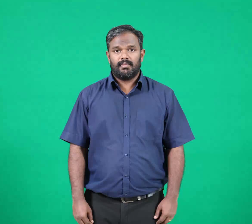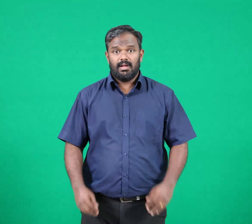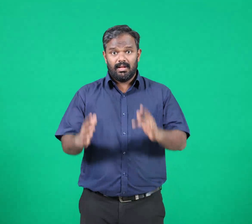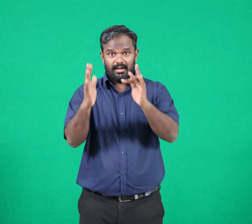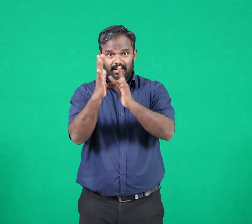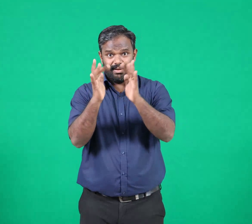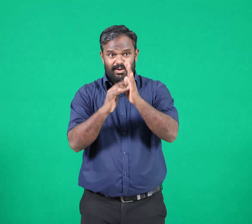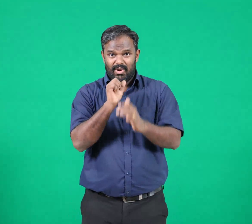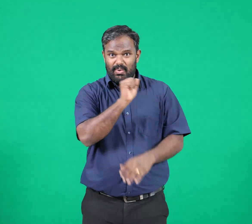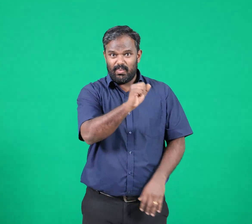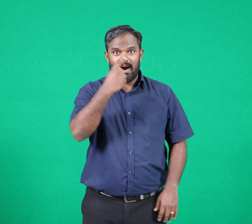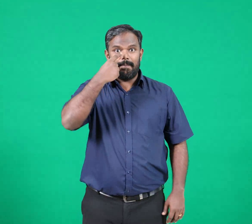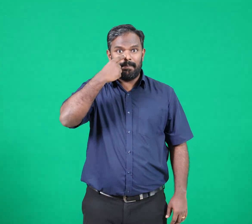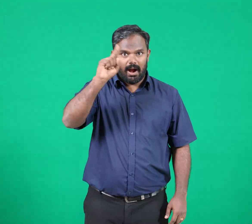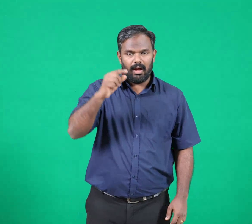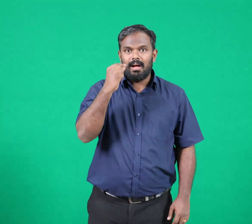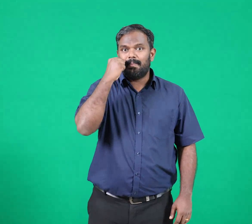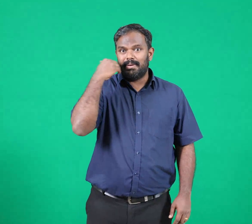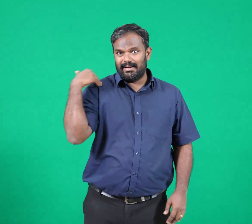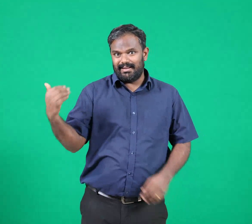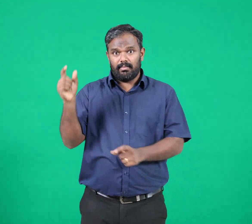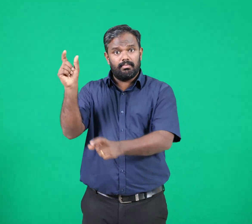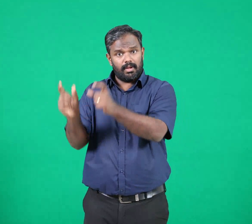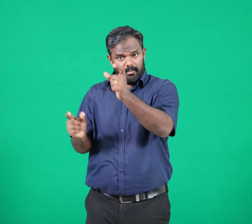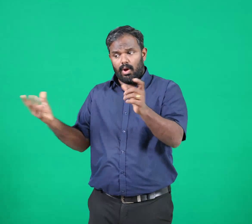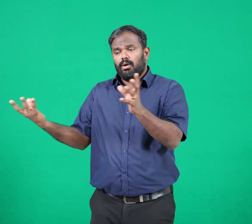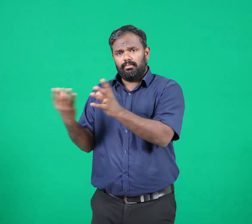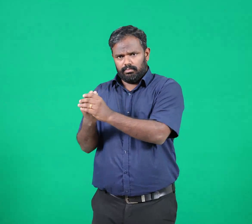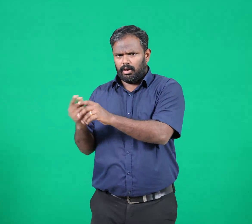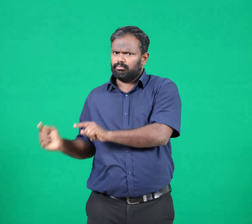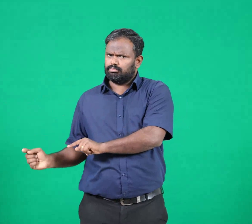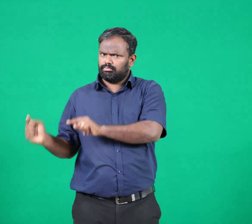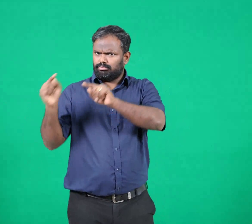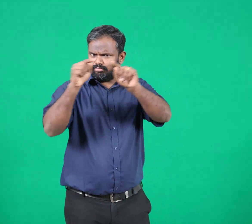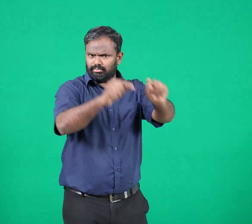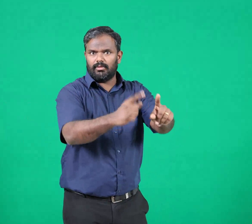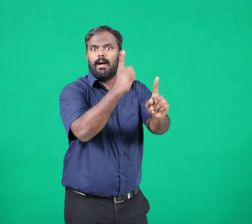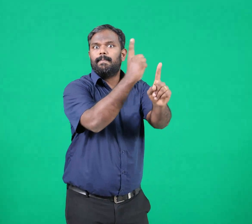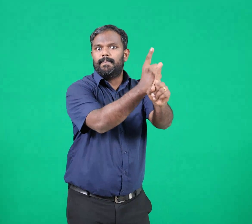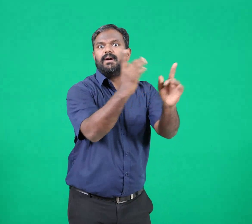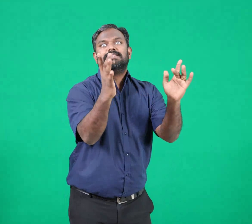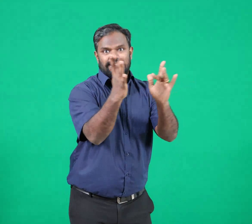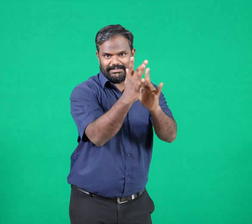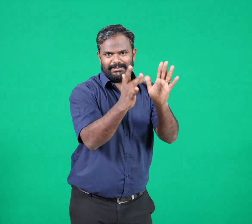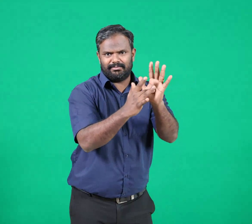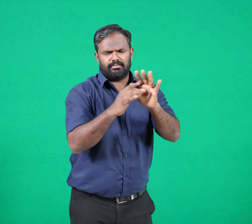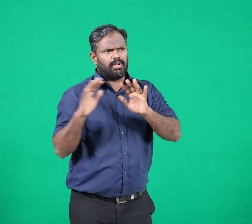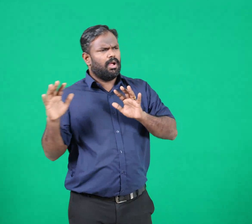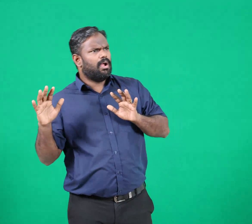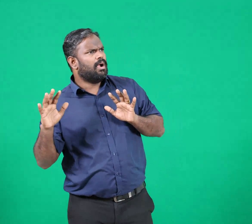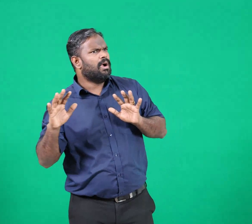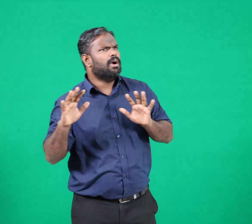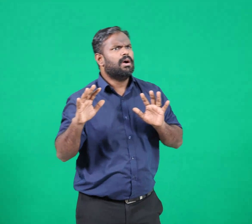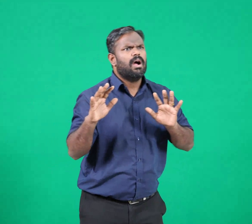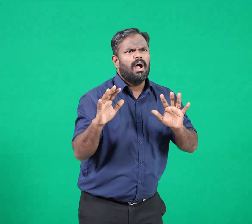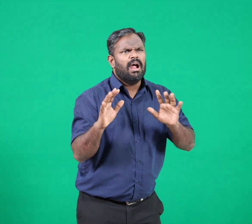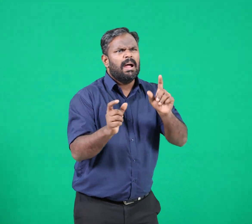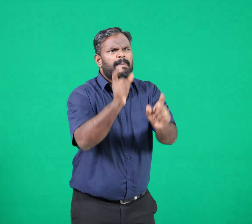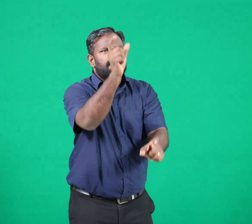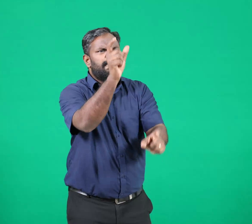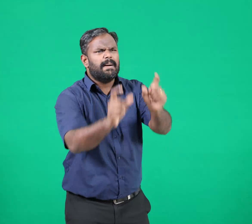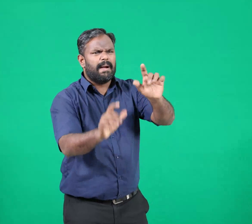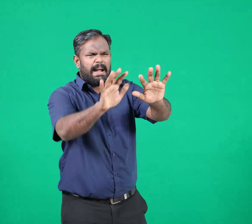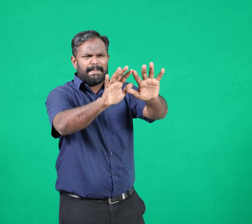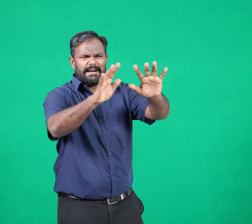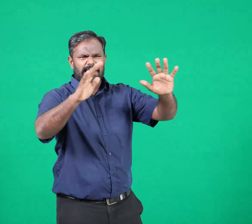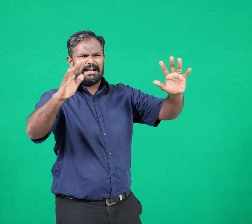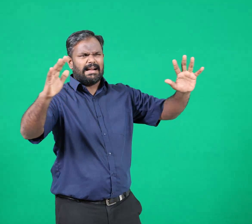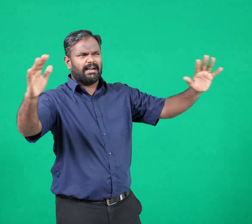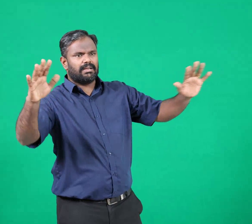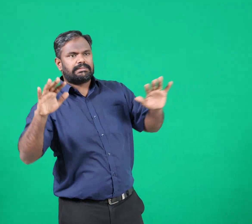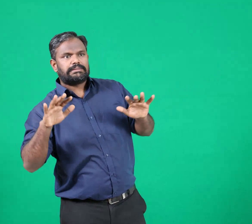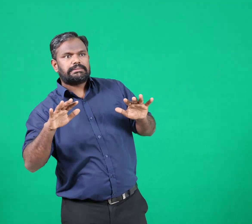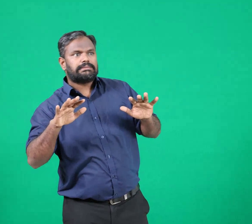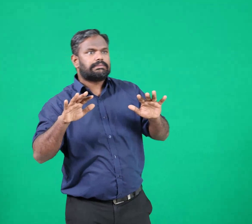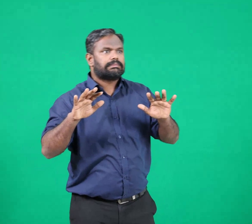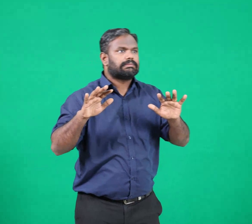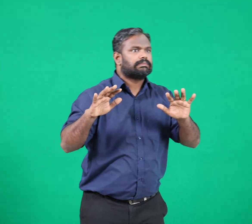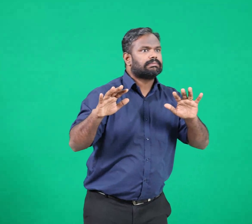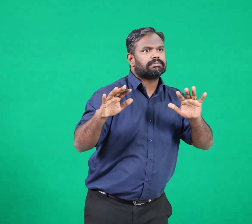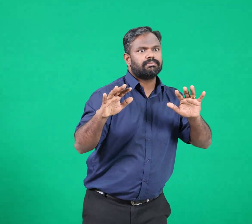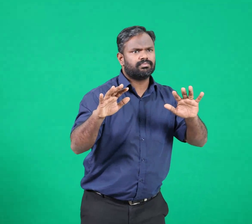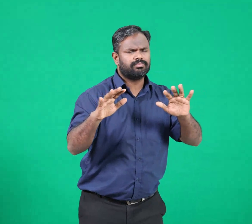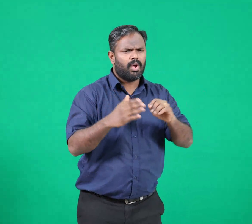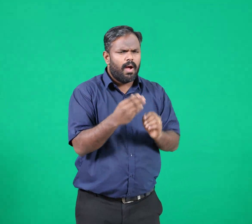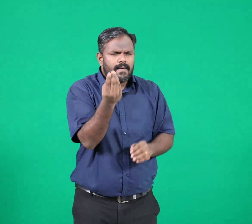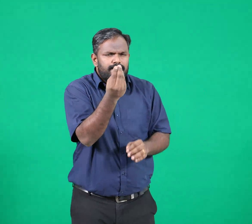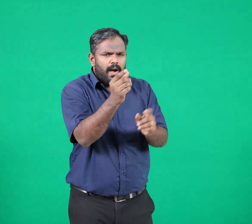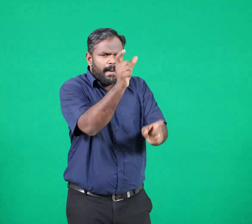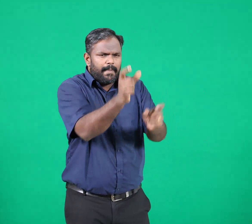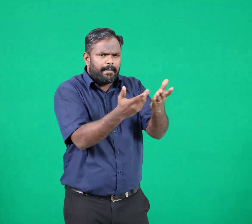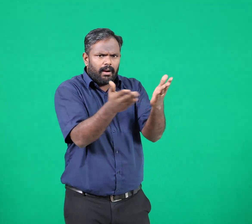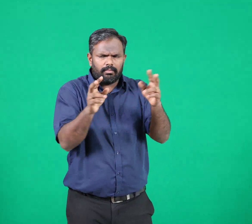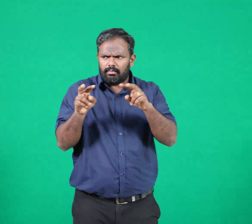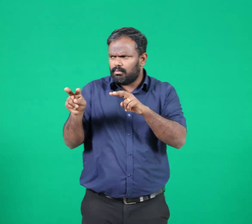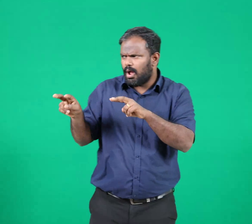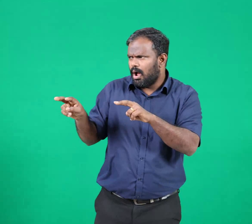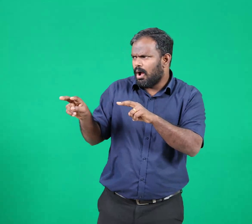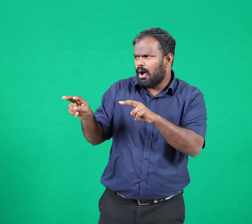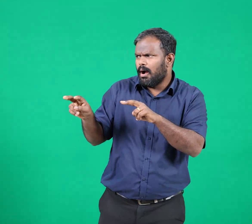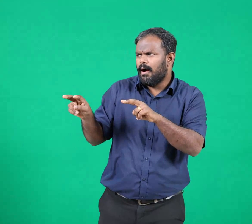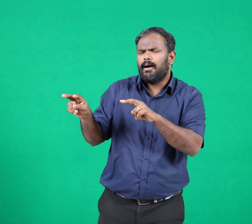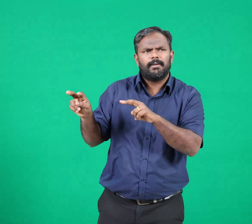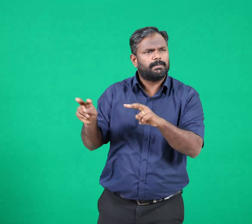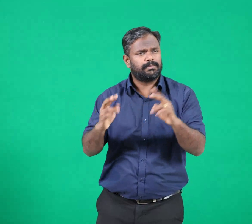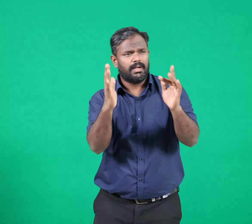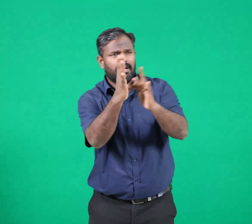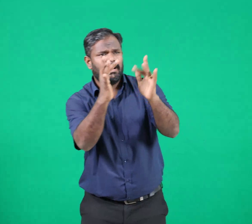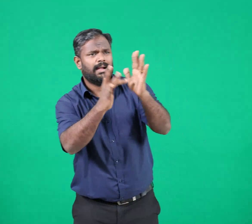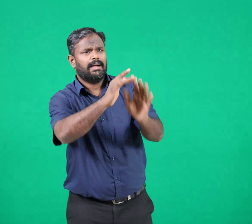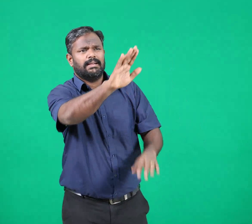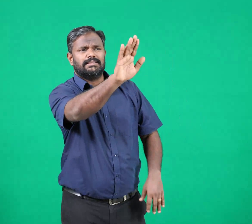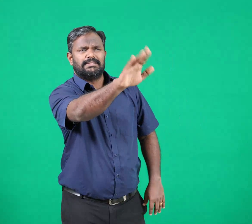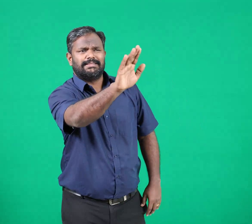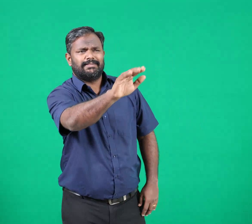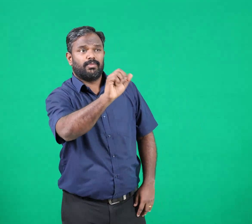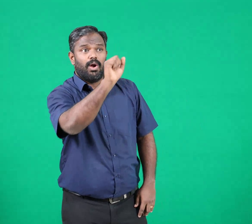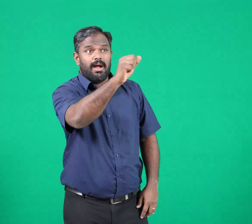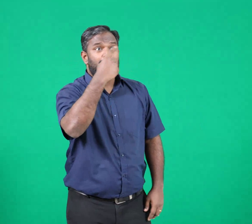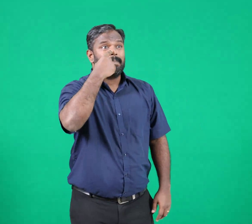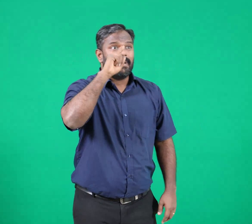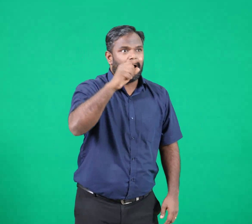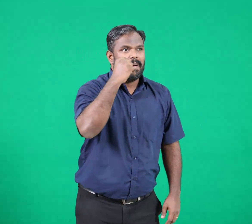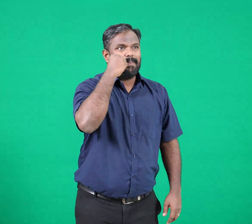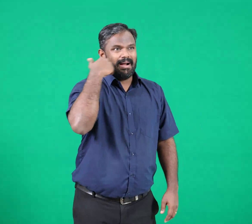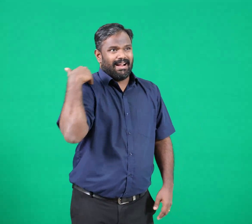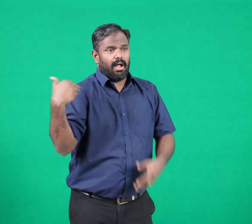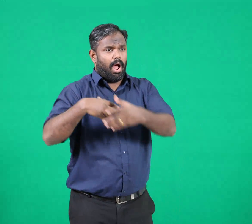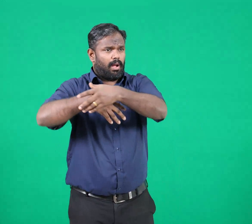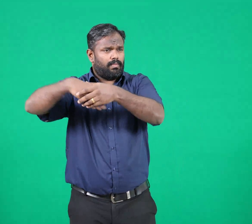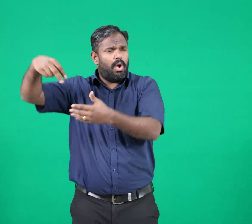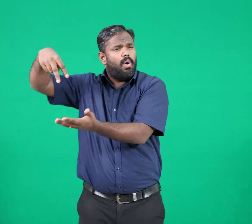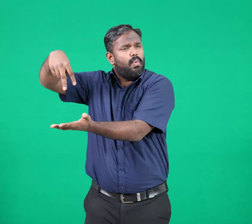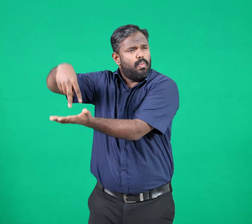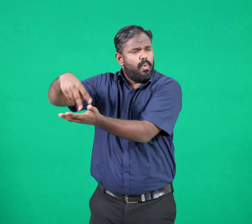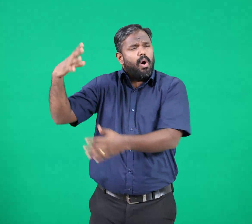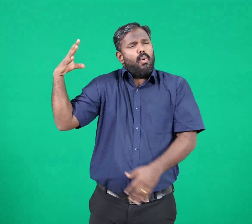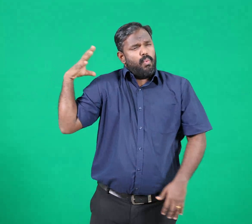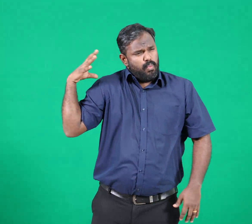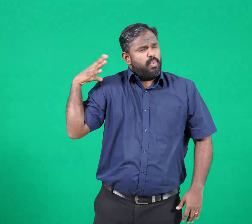Then Jesus ' mother and brothers came to see Him, but they were unable to reach Him because of the crowd.